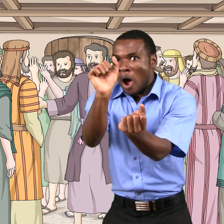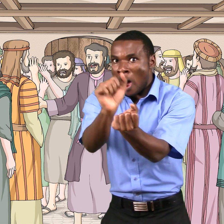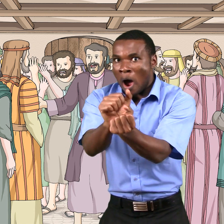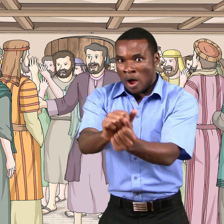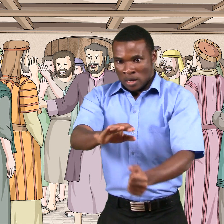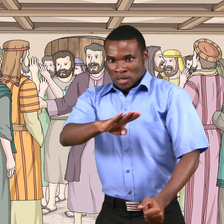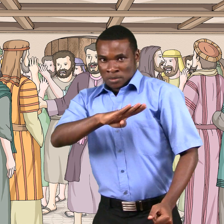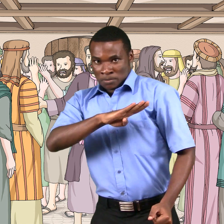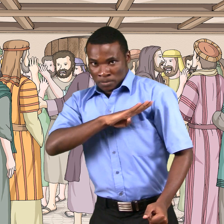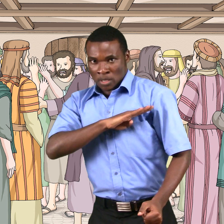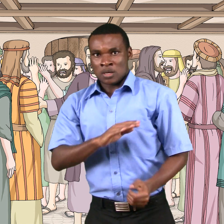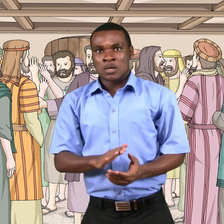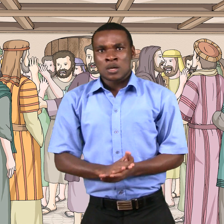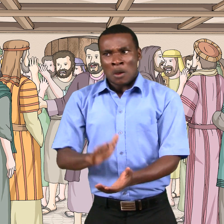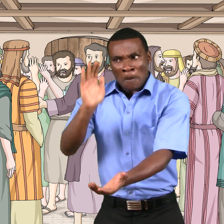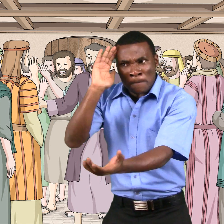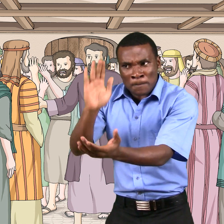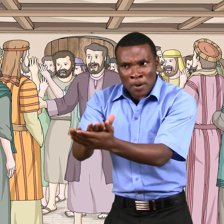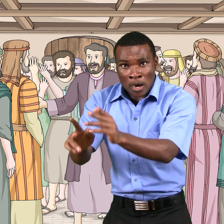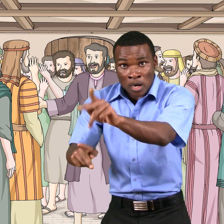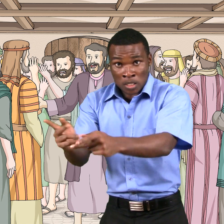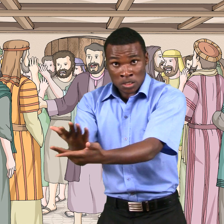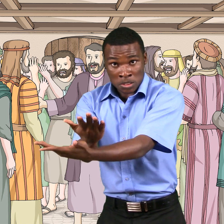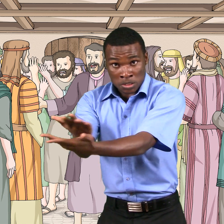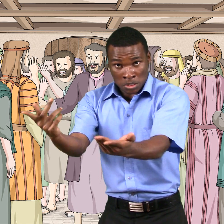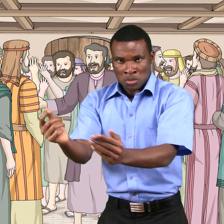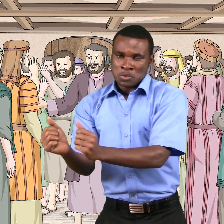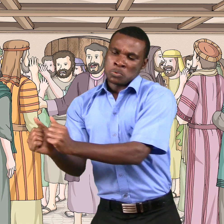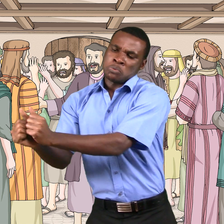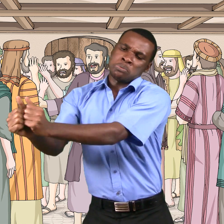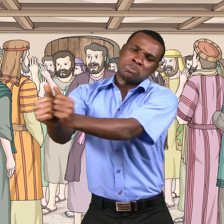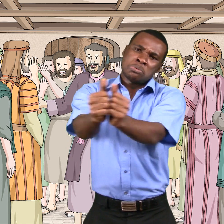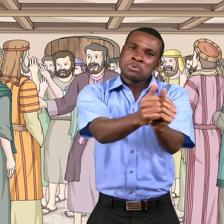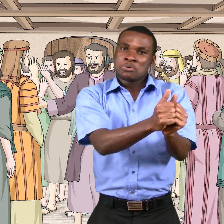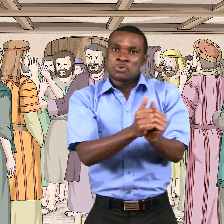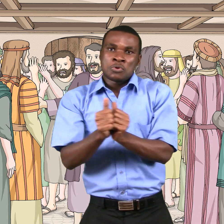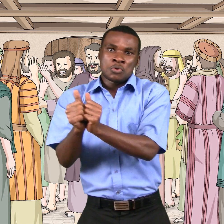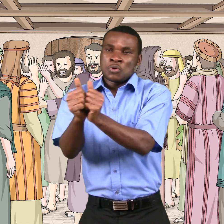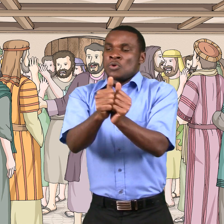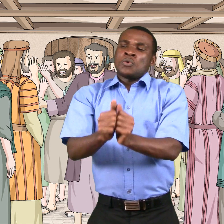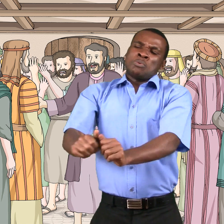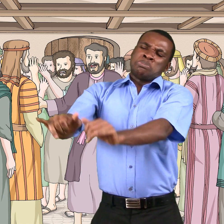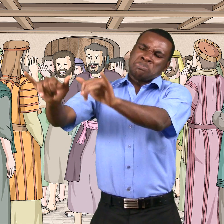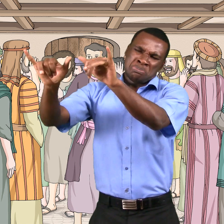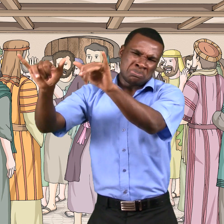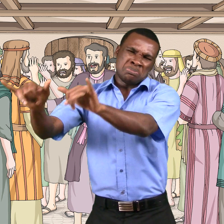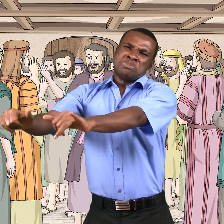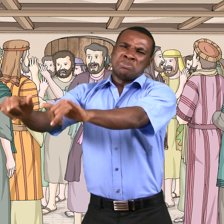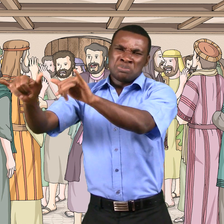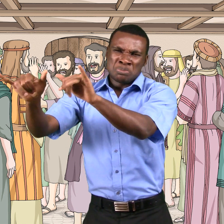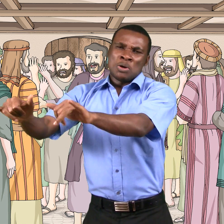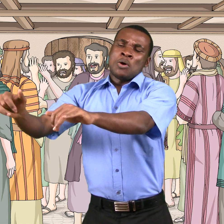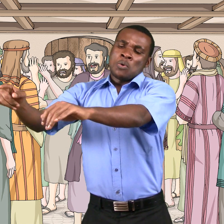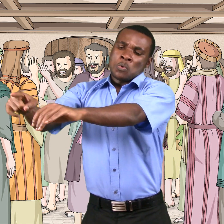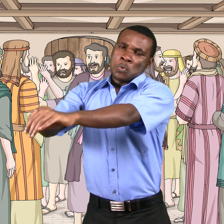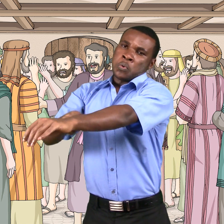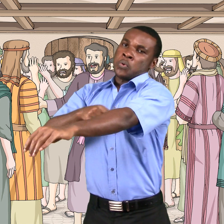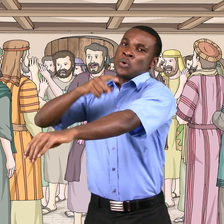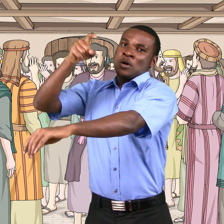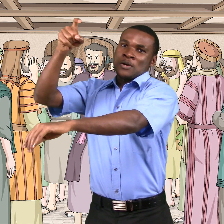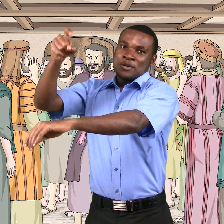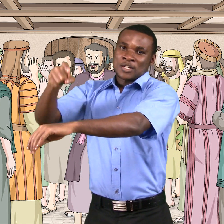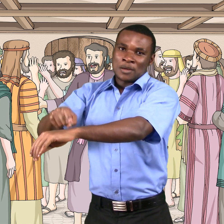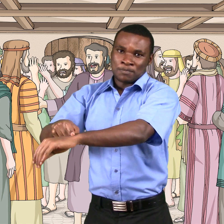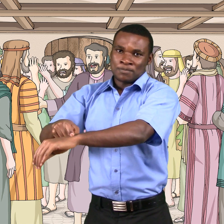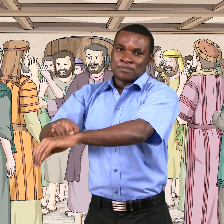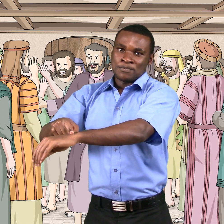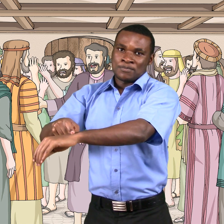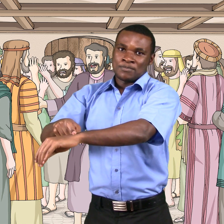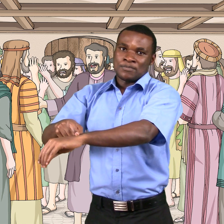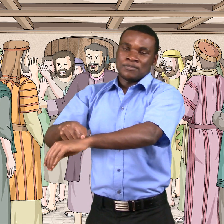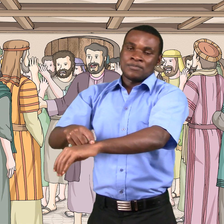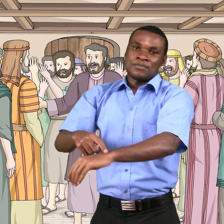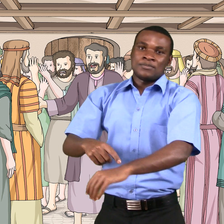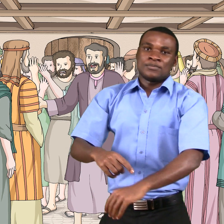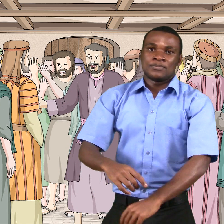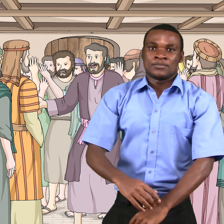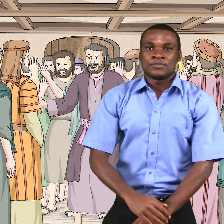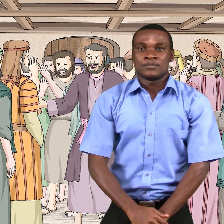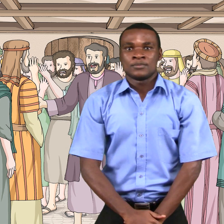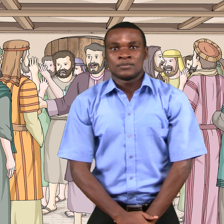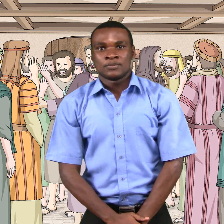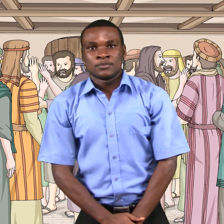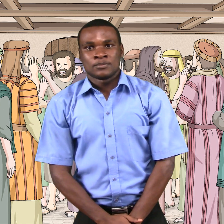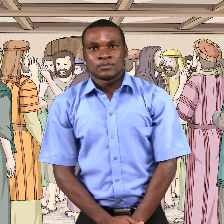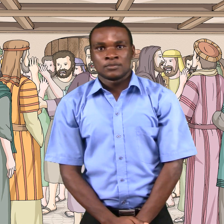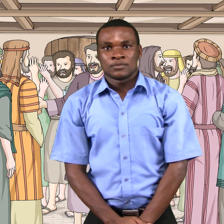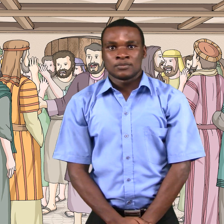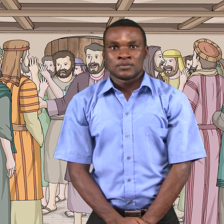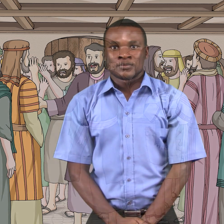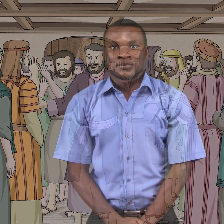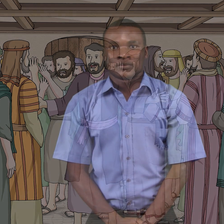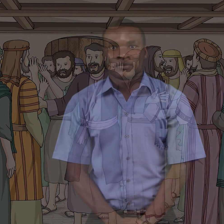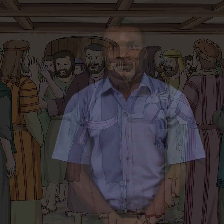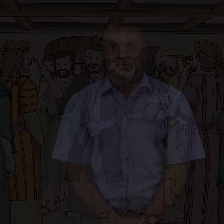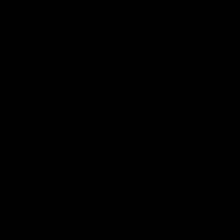And they spent a long time there with the disciples.